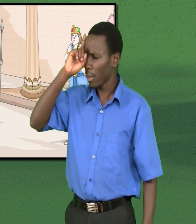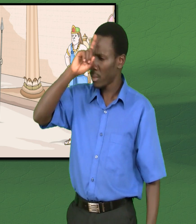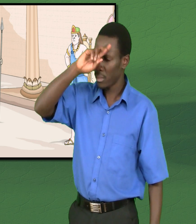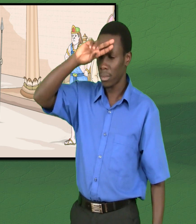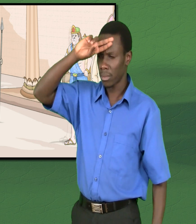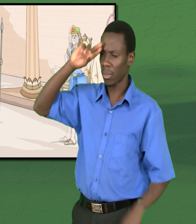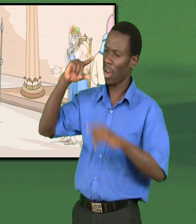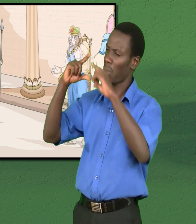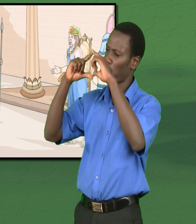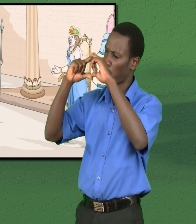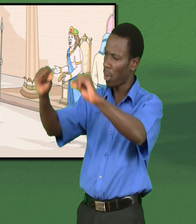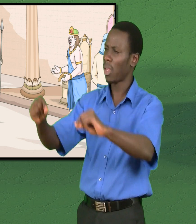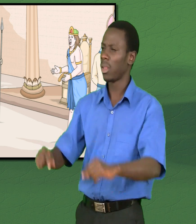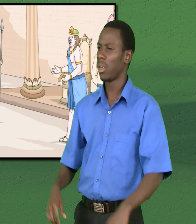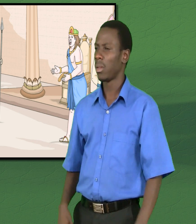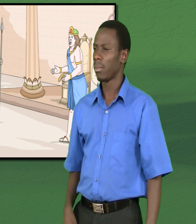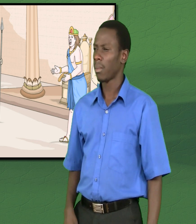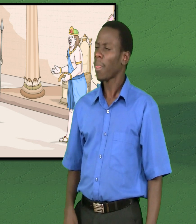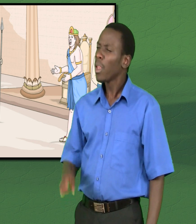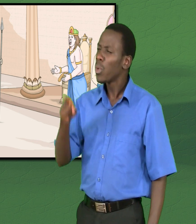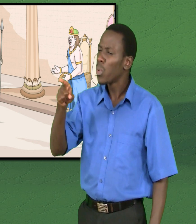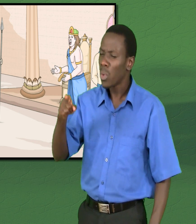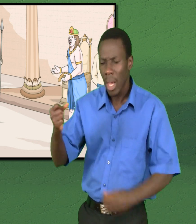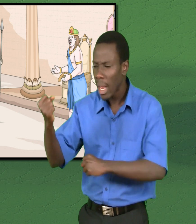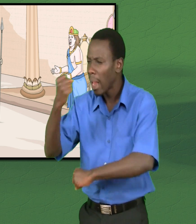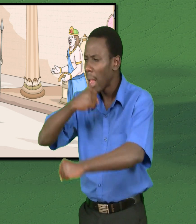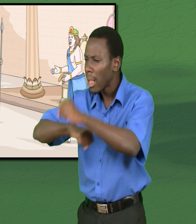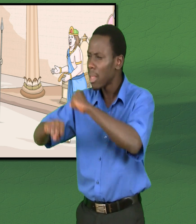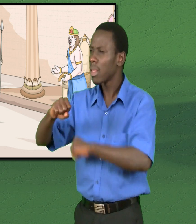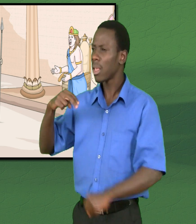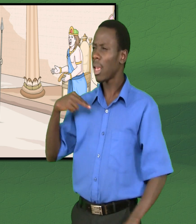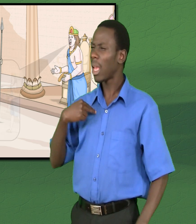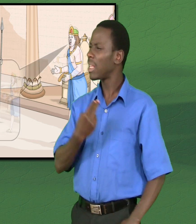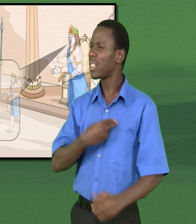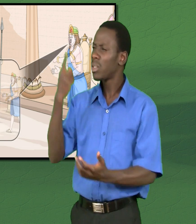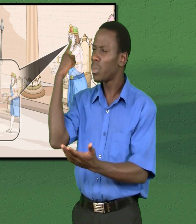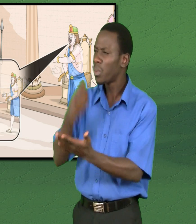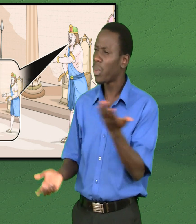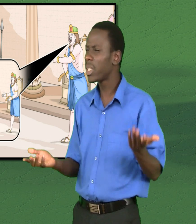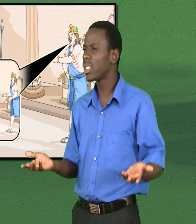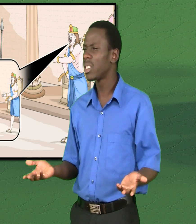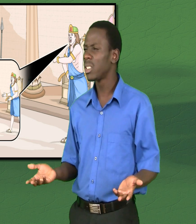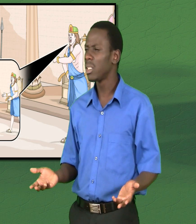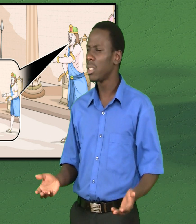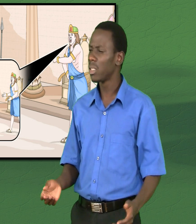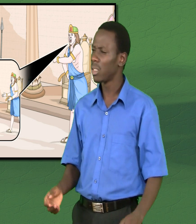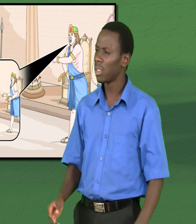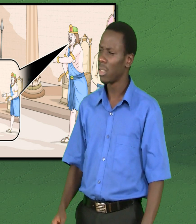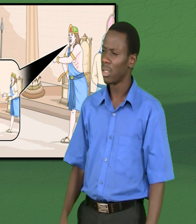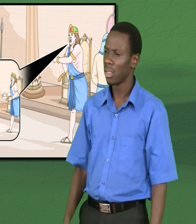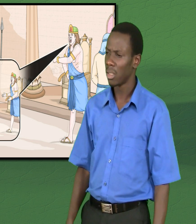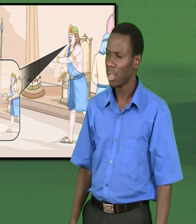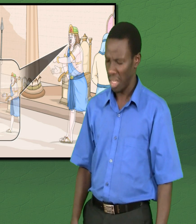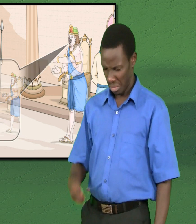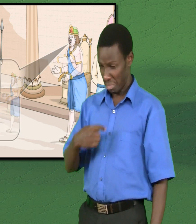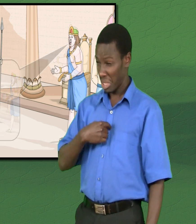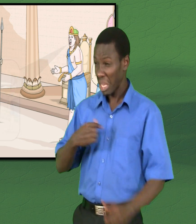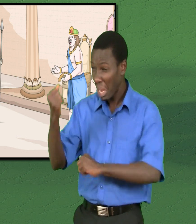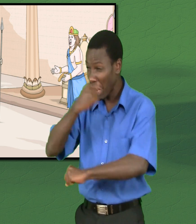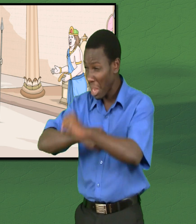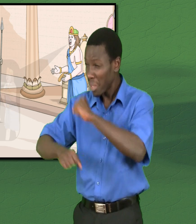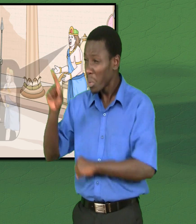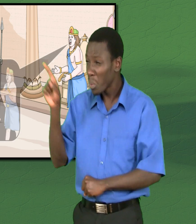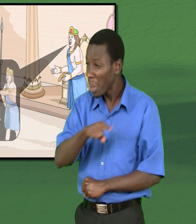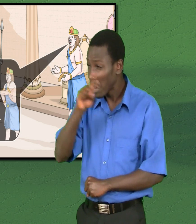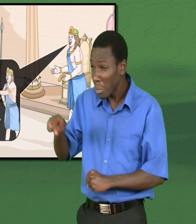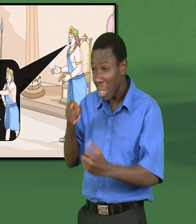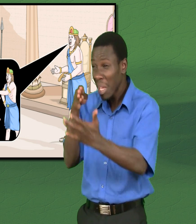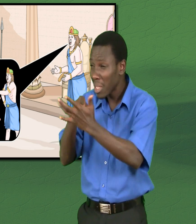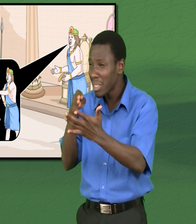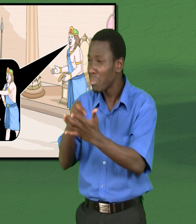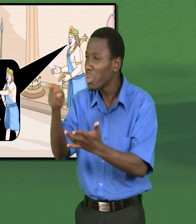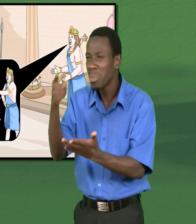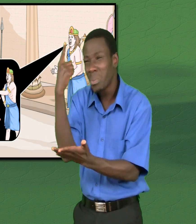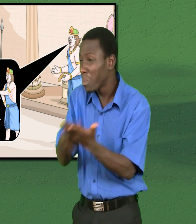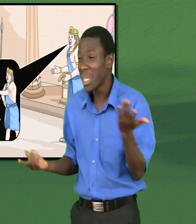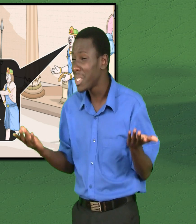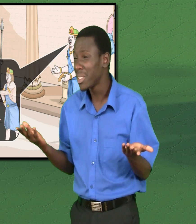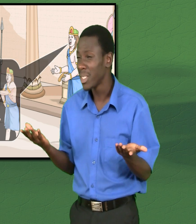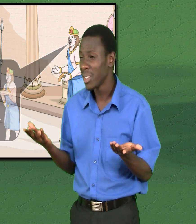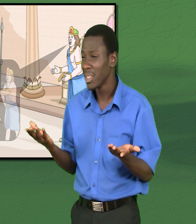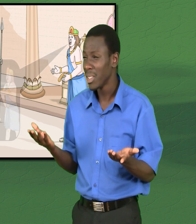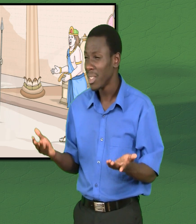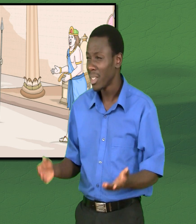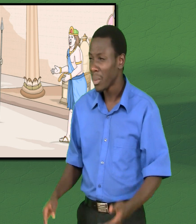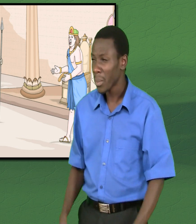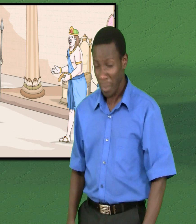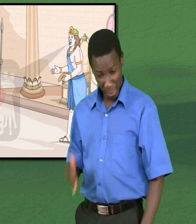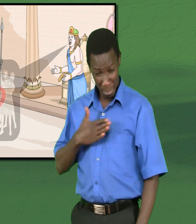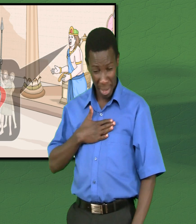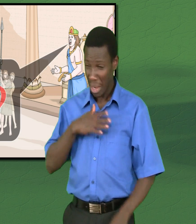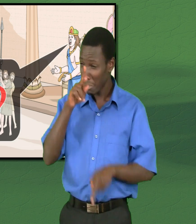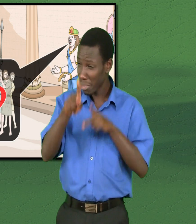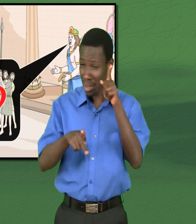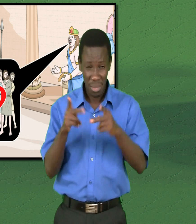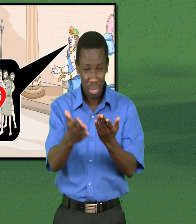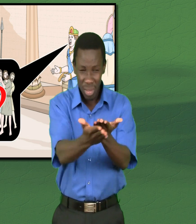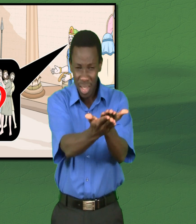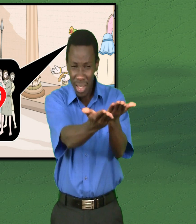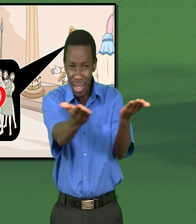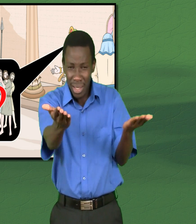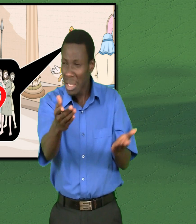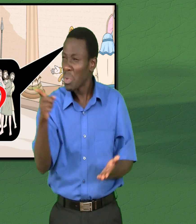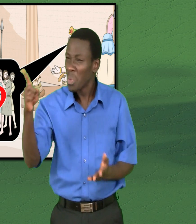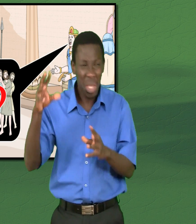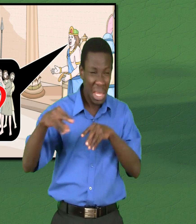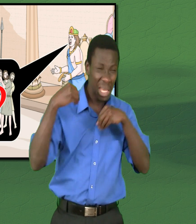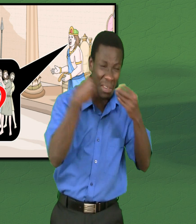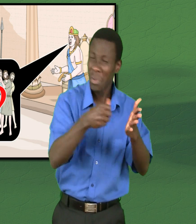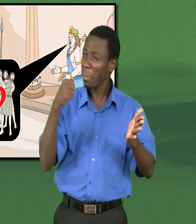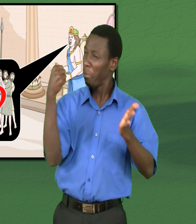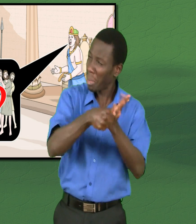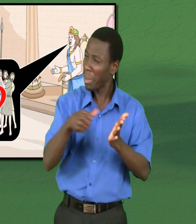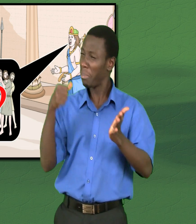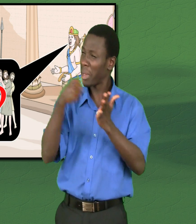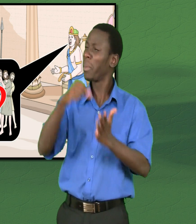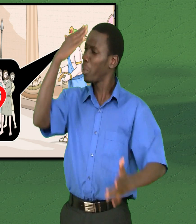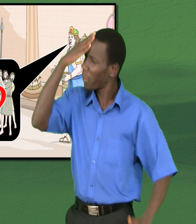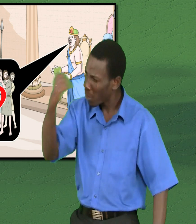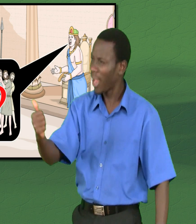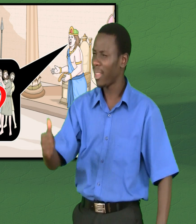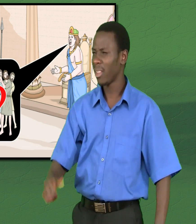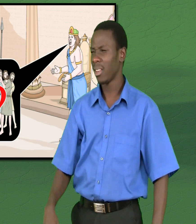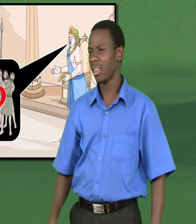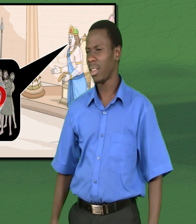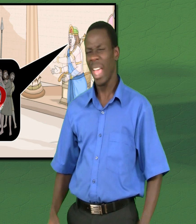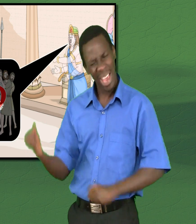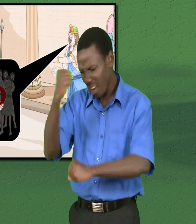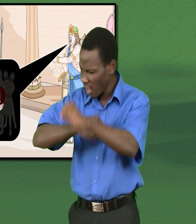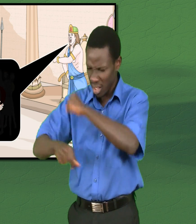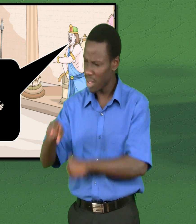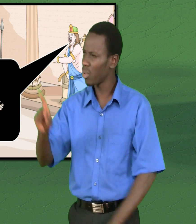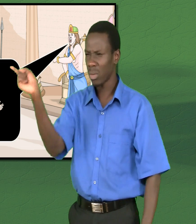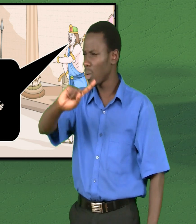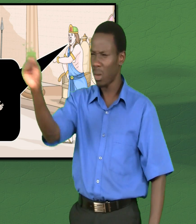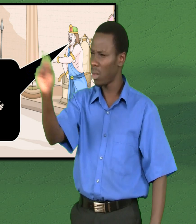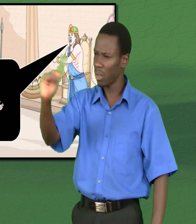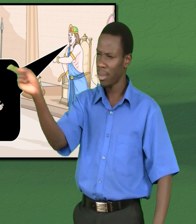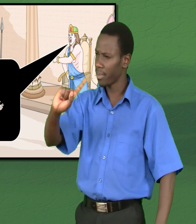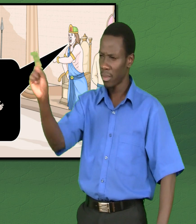You have done things to me that should not be done.”